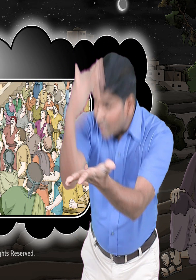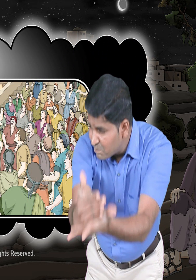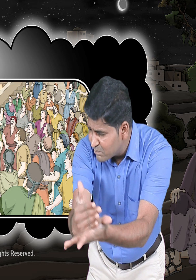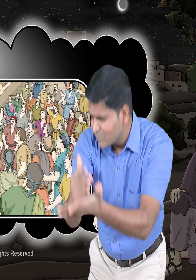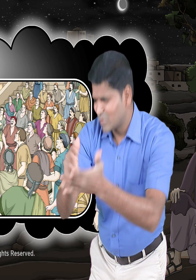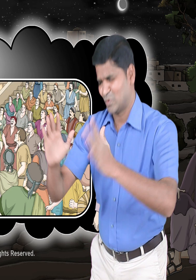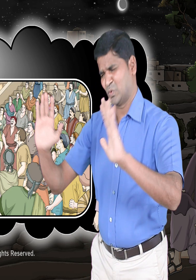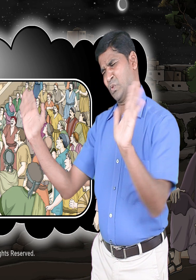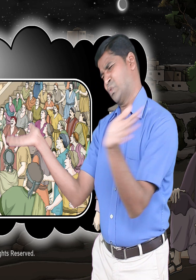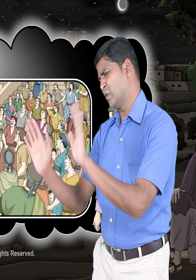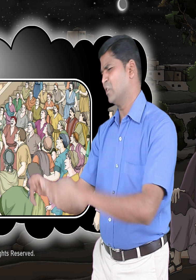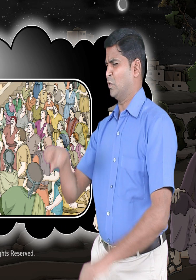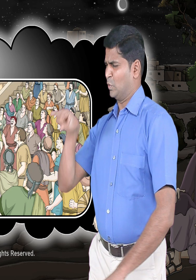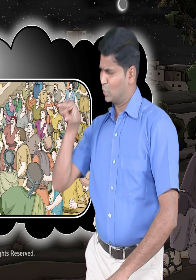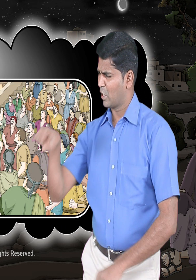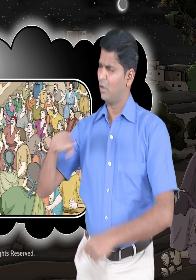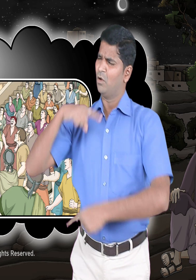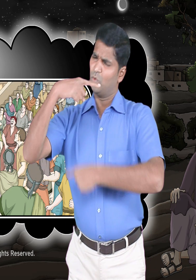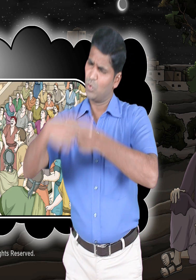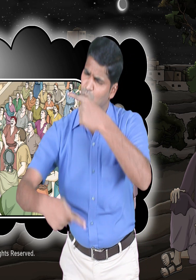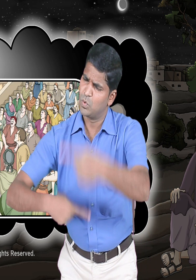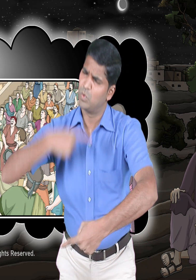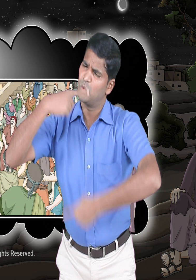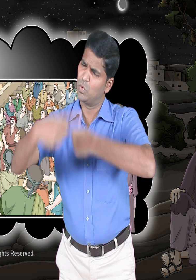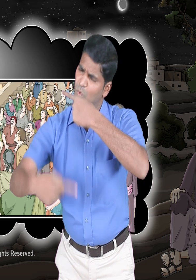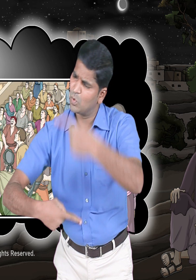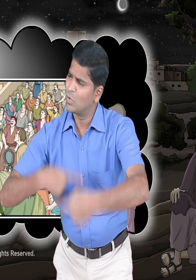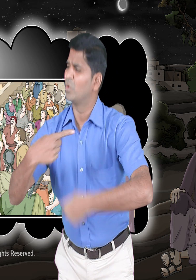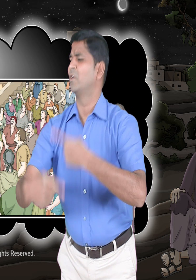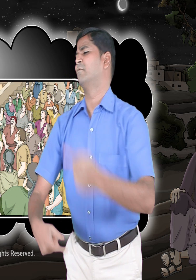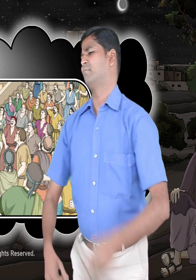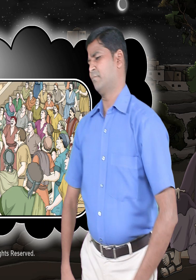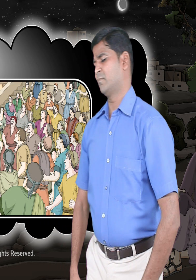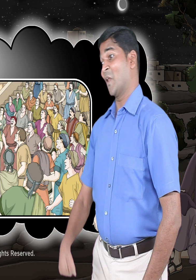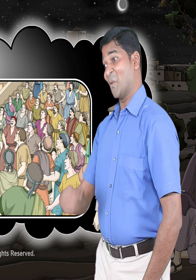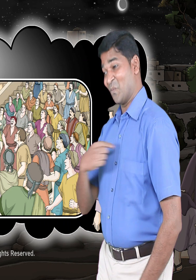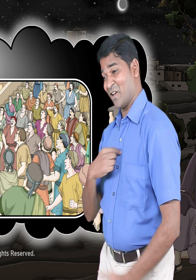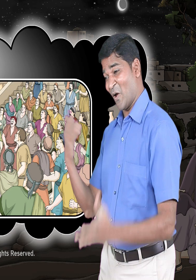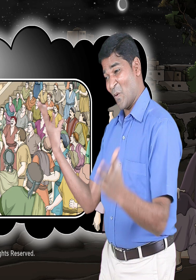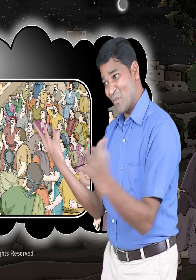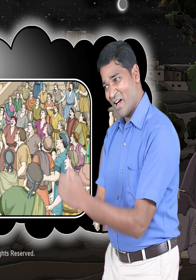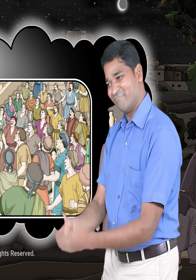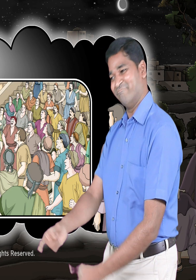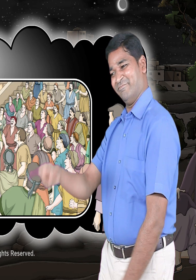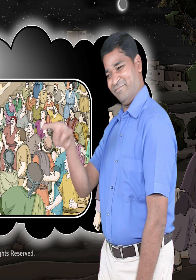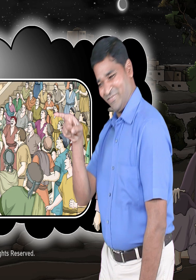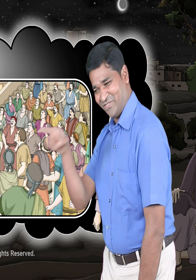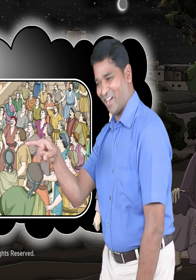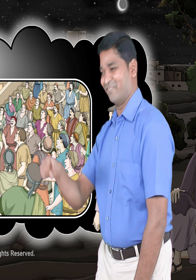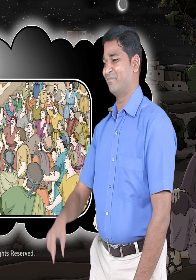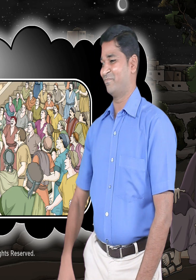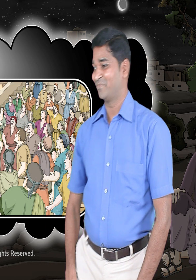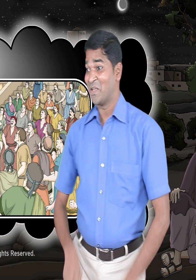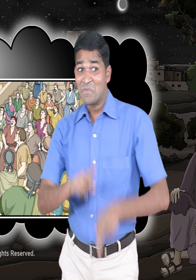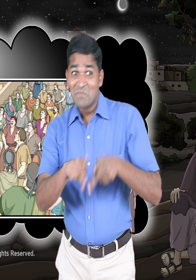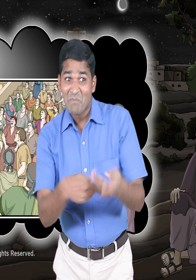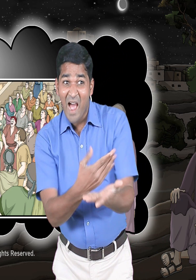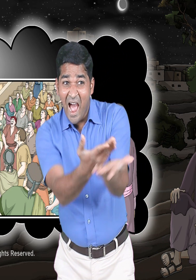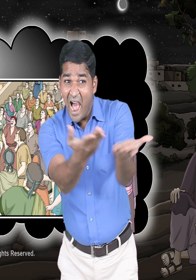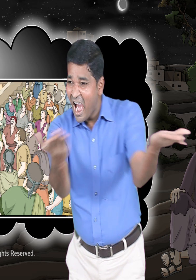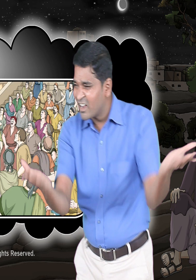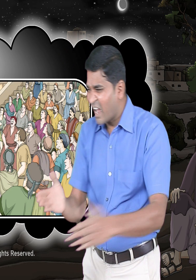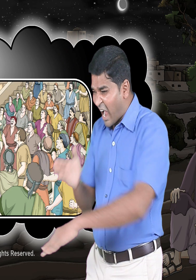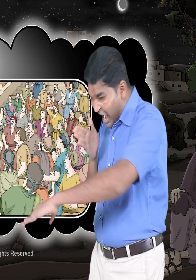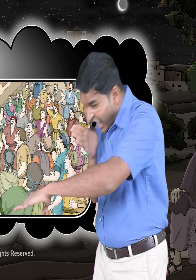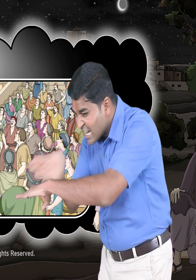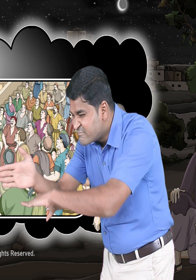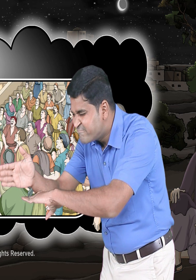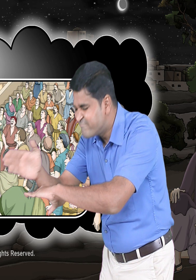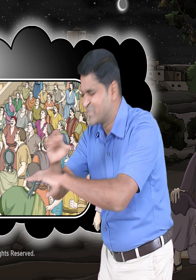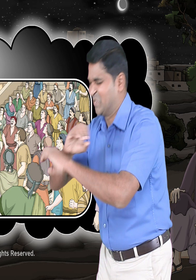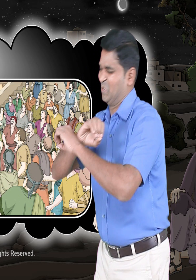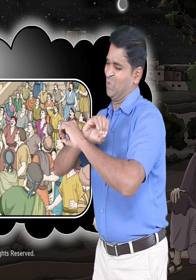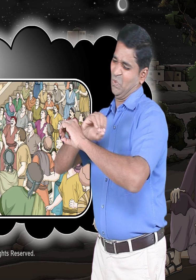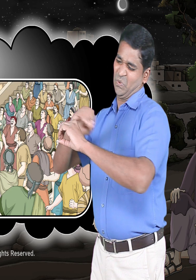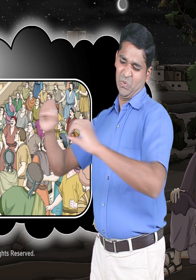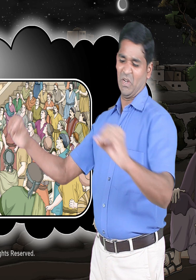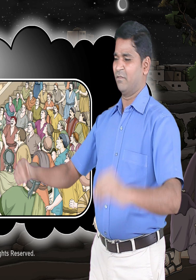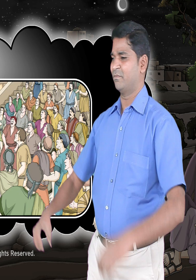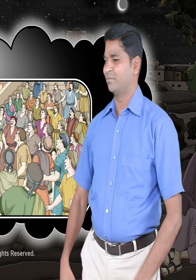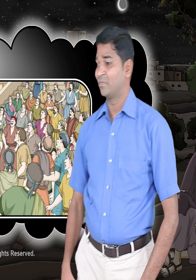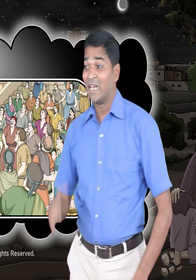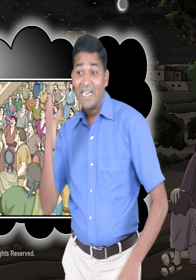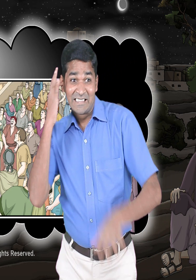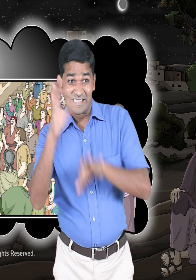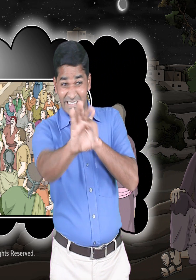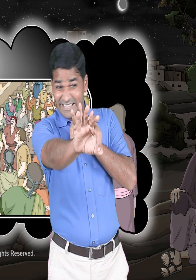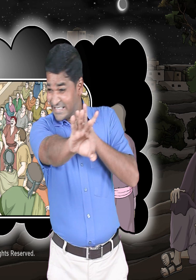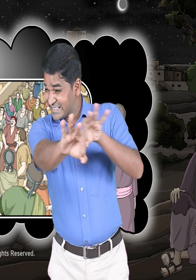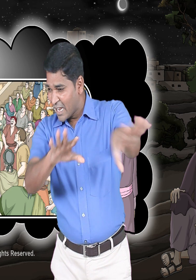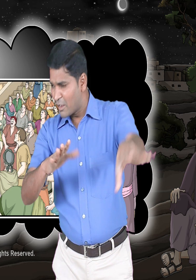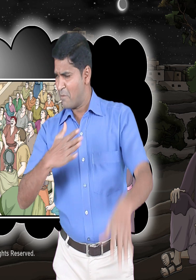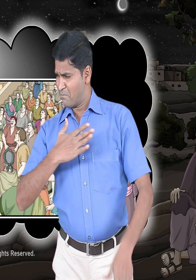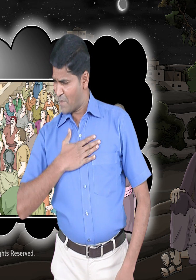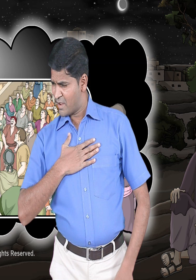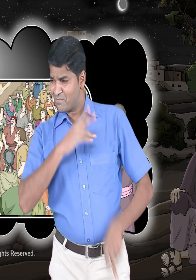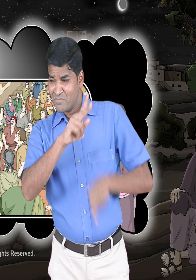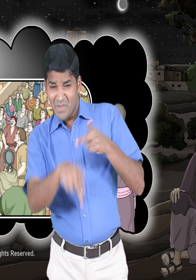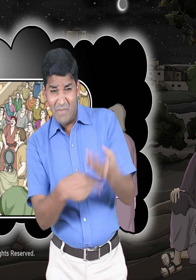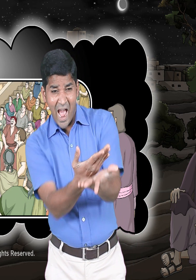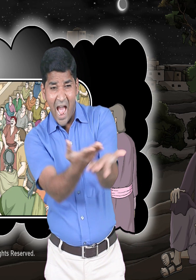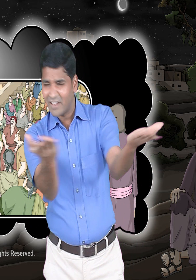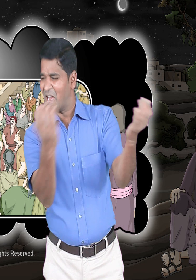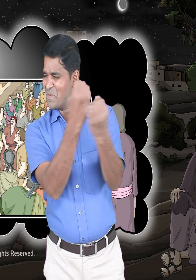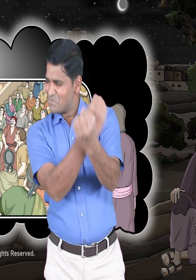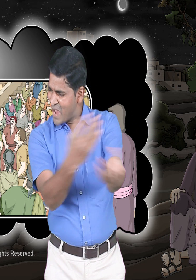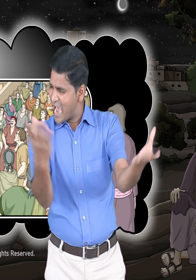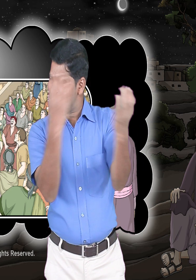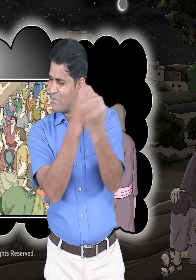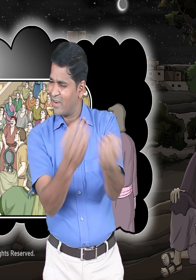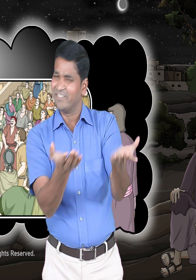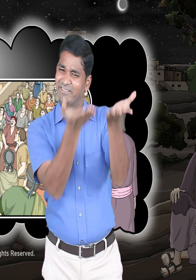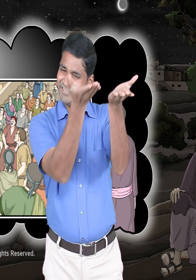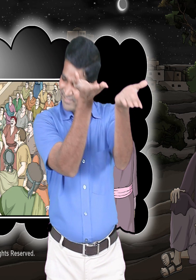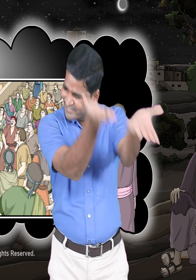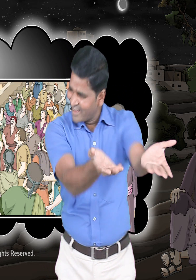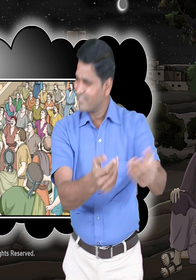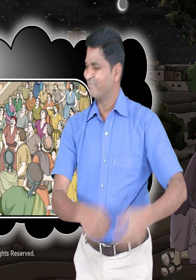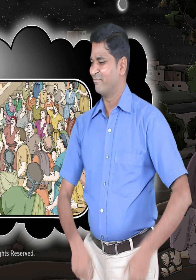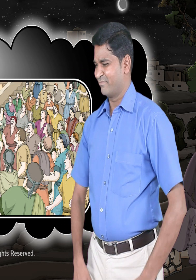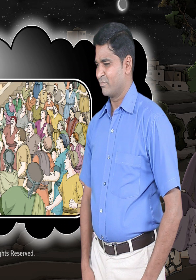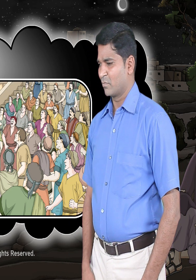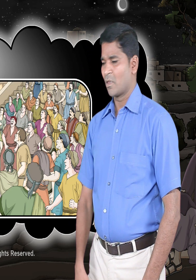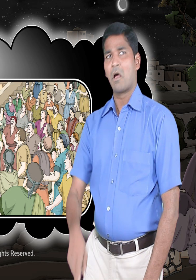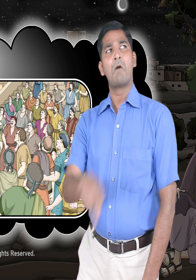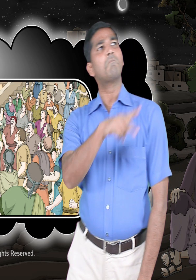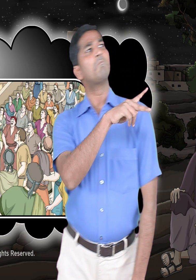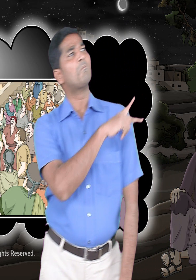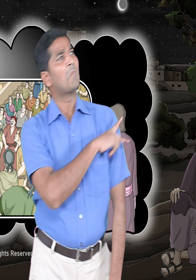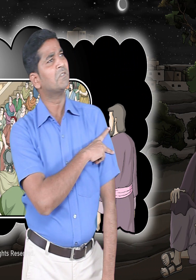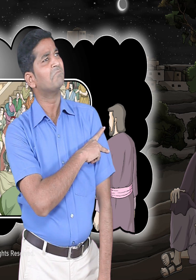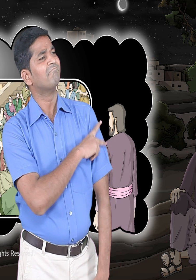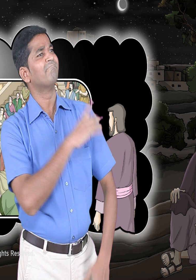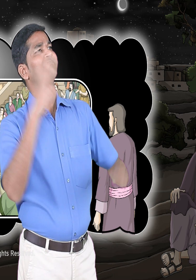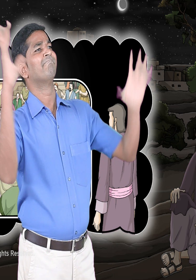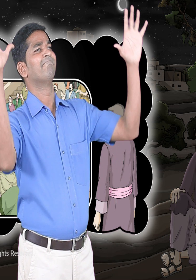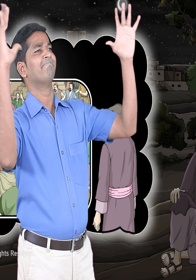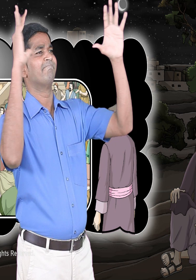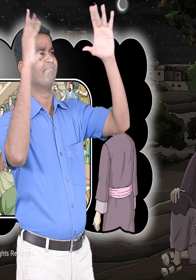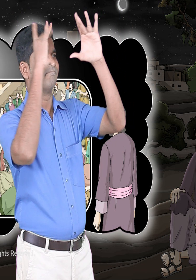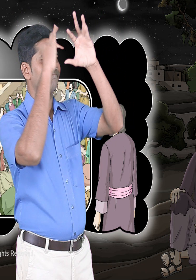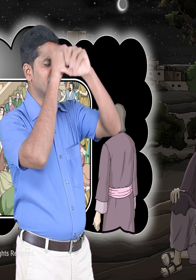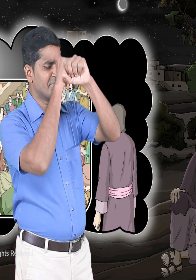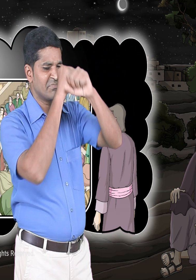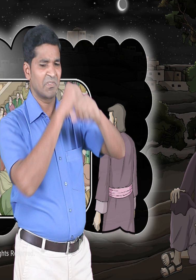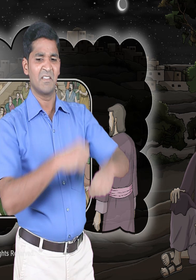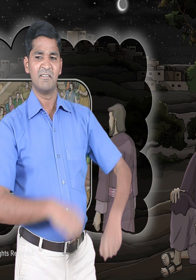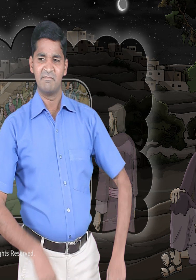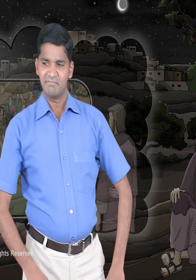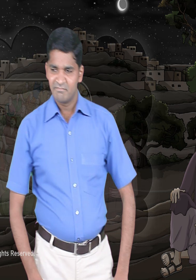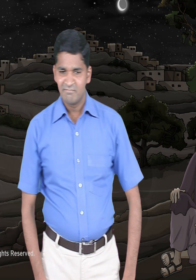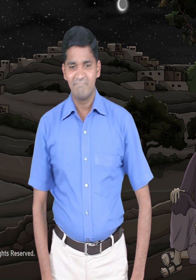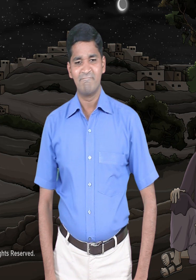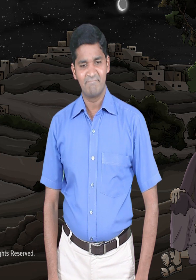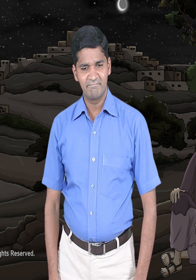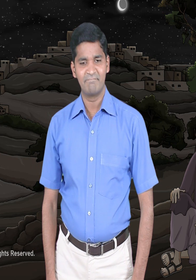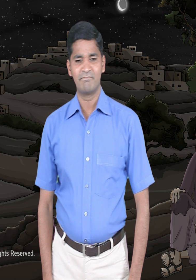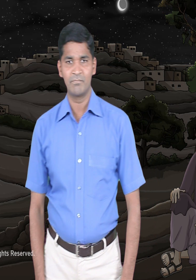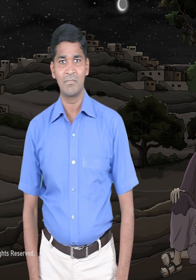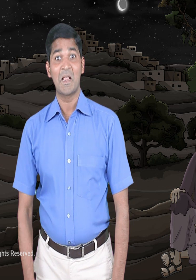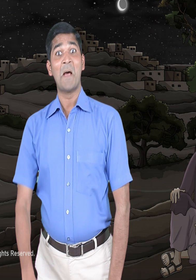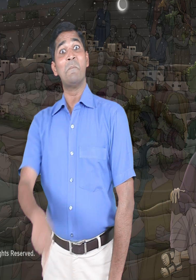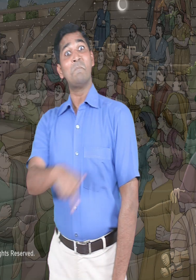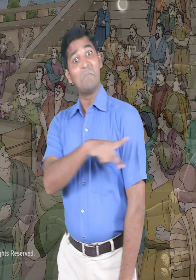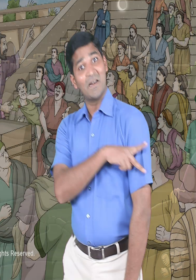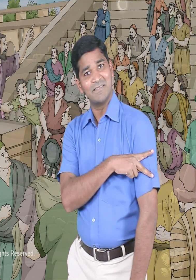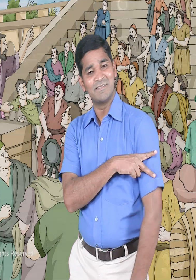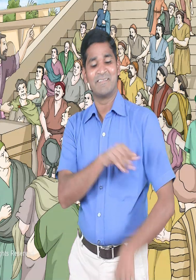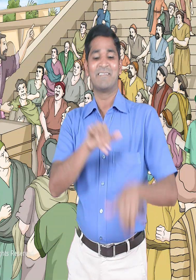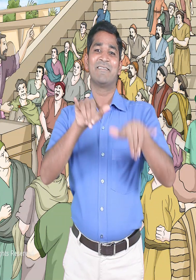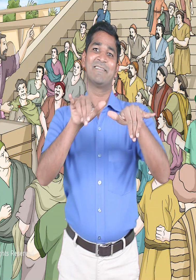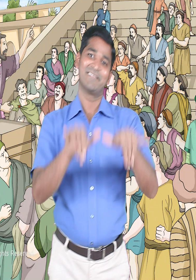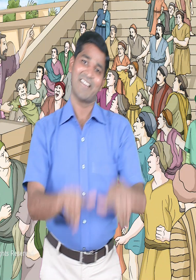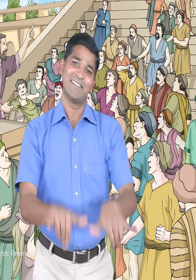For I am with you and no one will lay a hand on you, because I have many people in this city.”